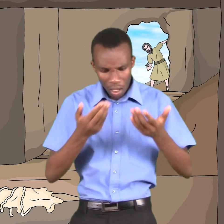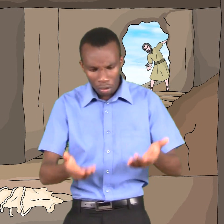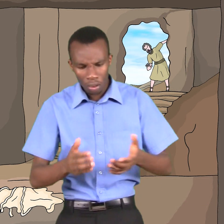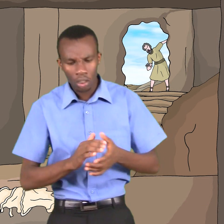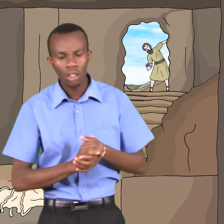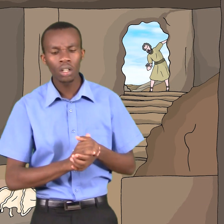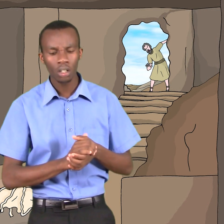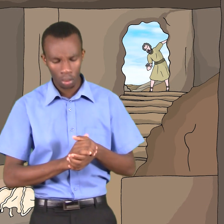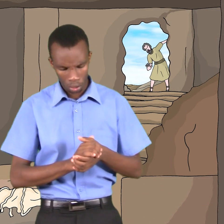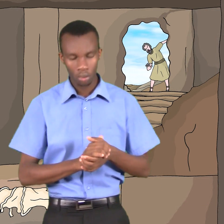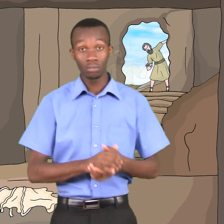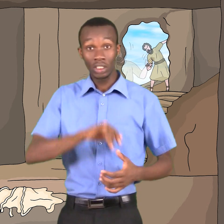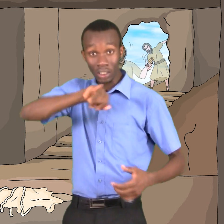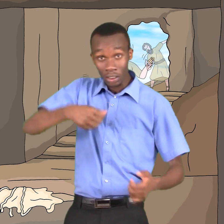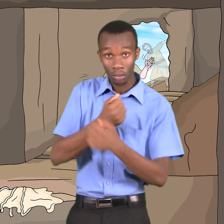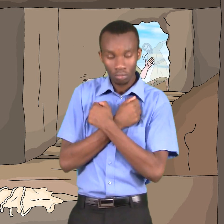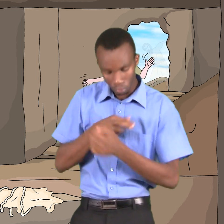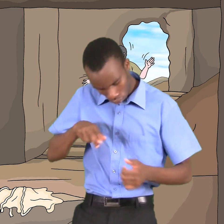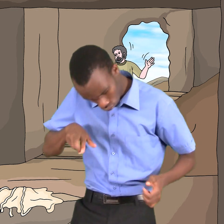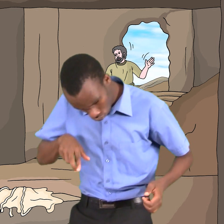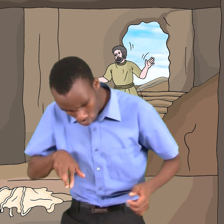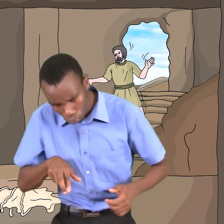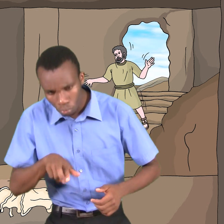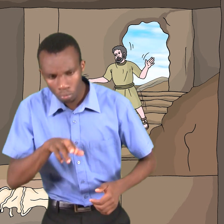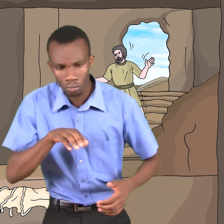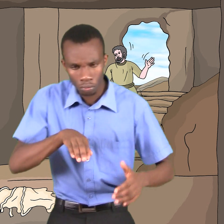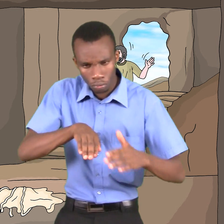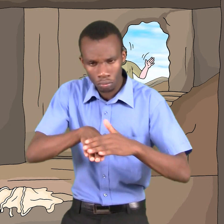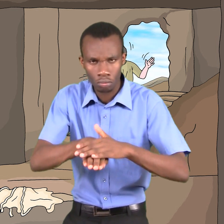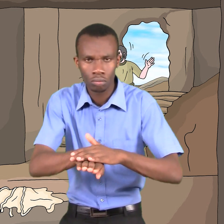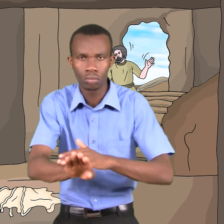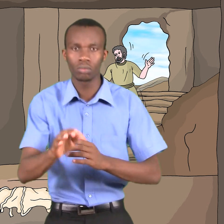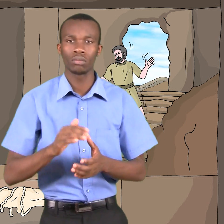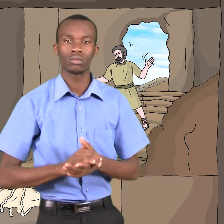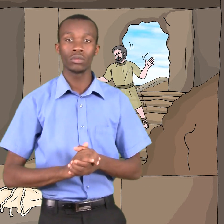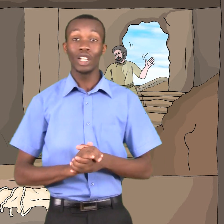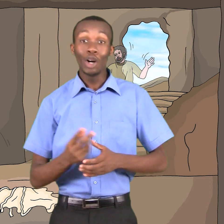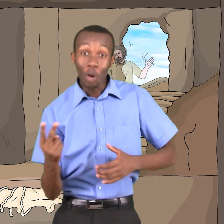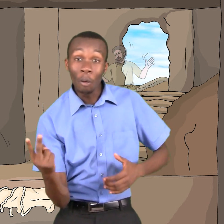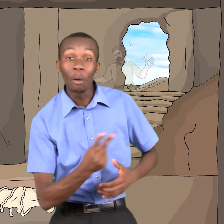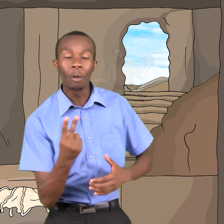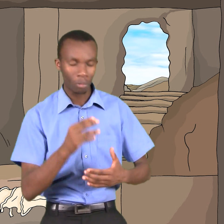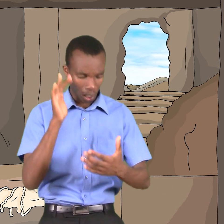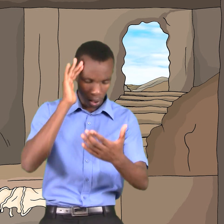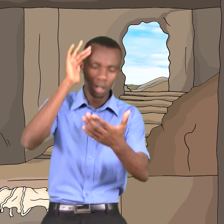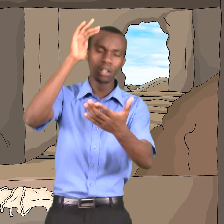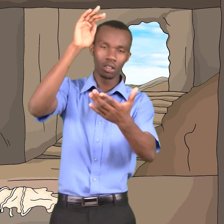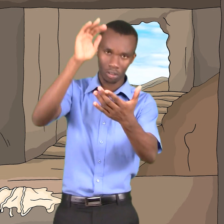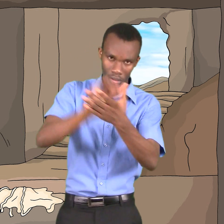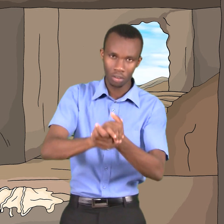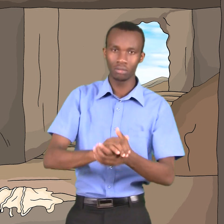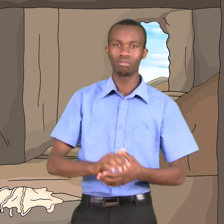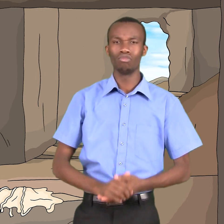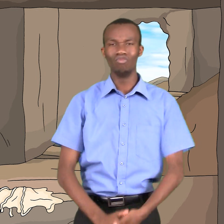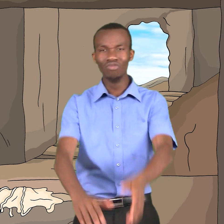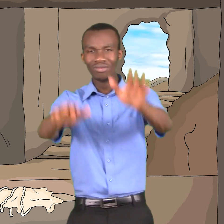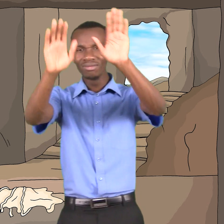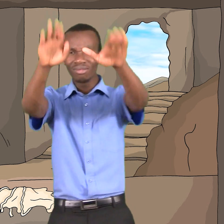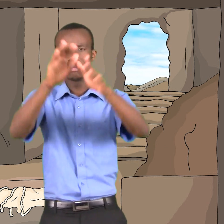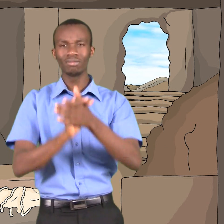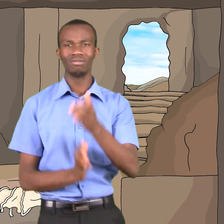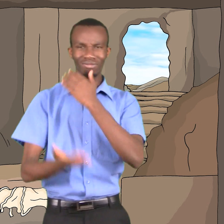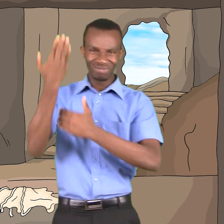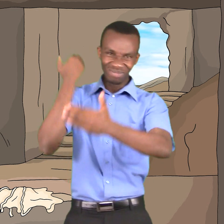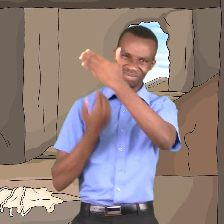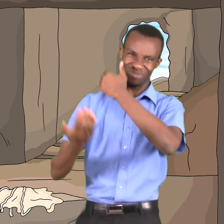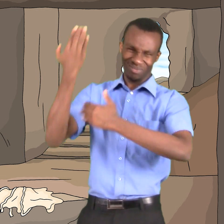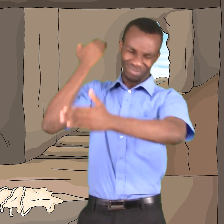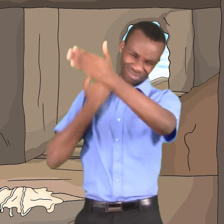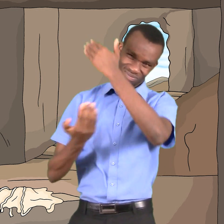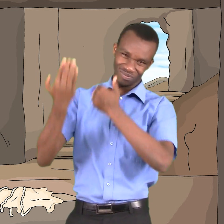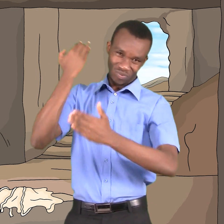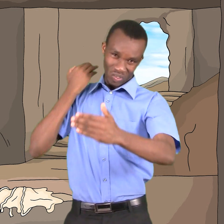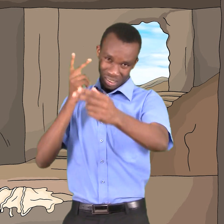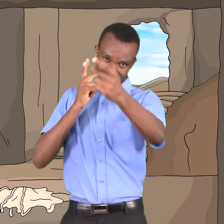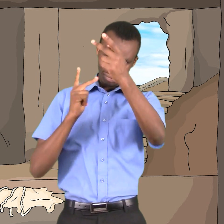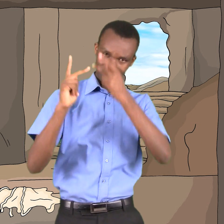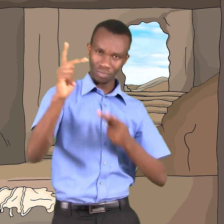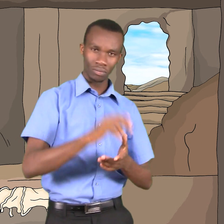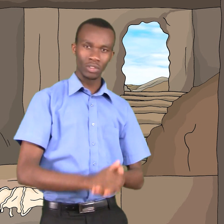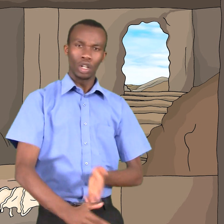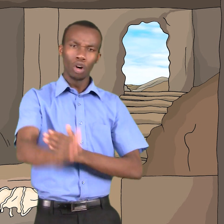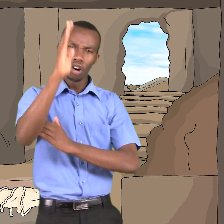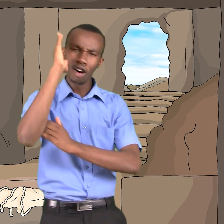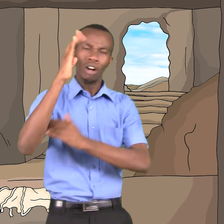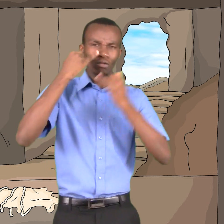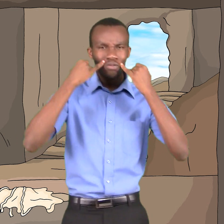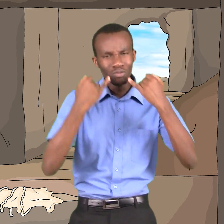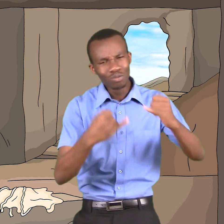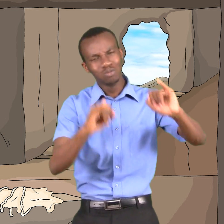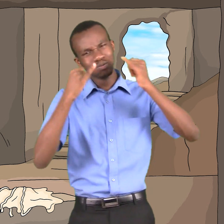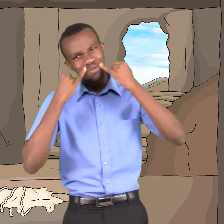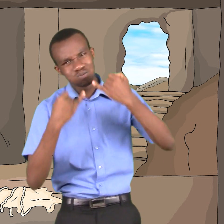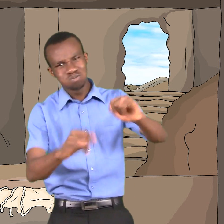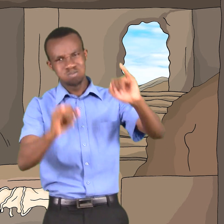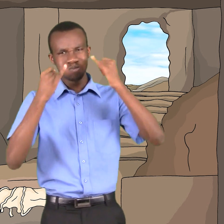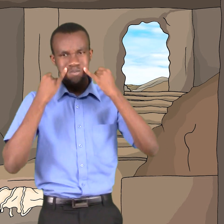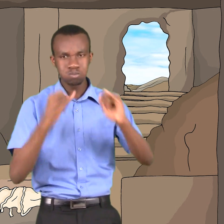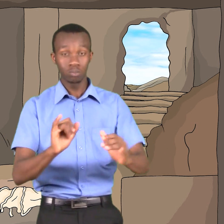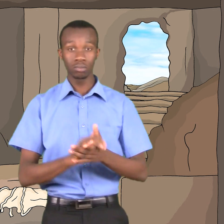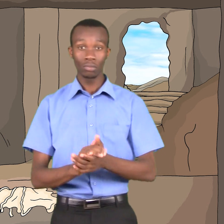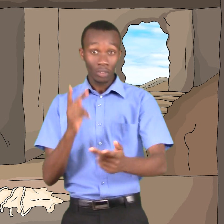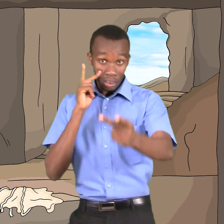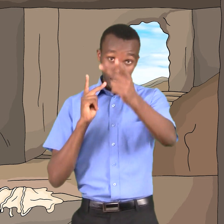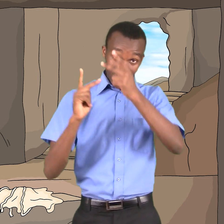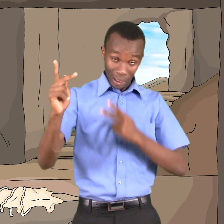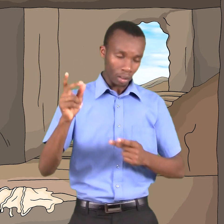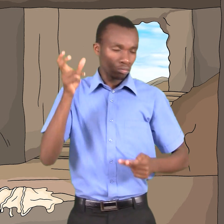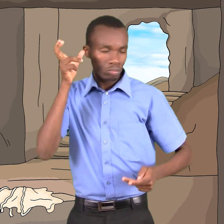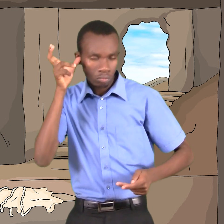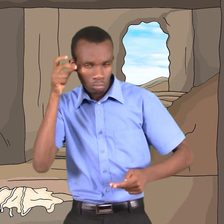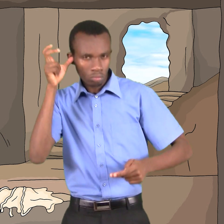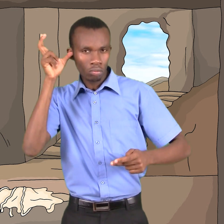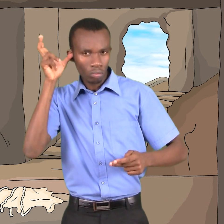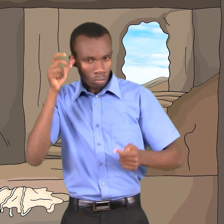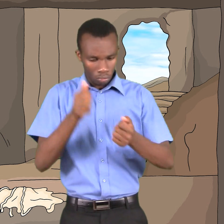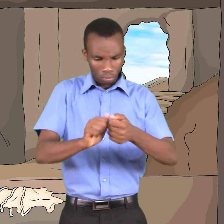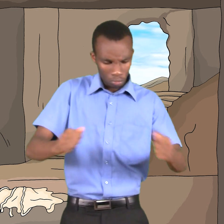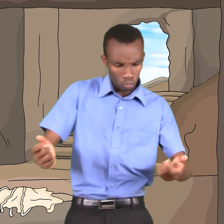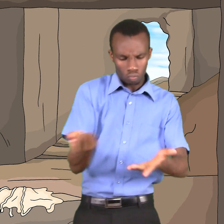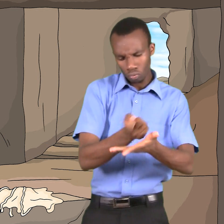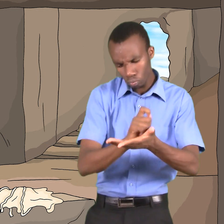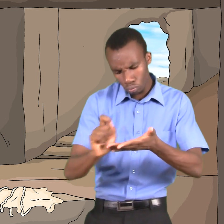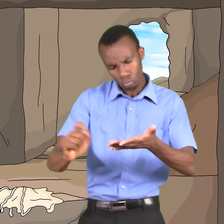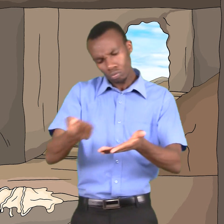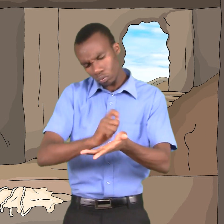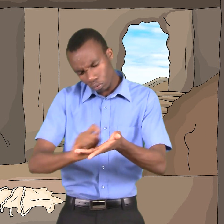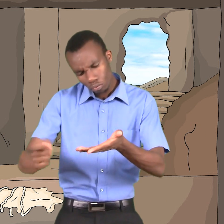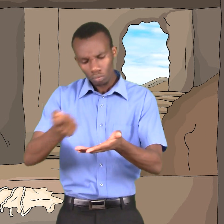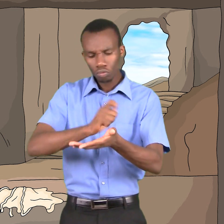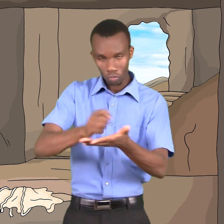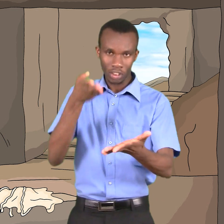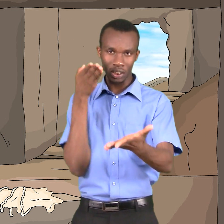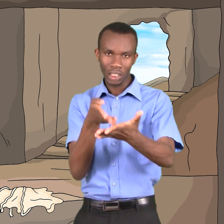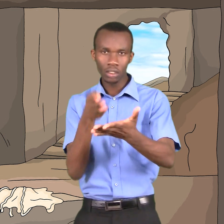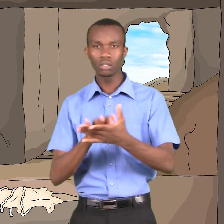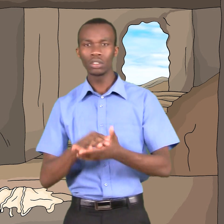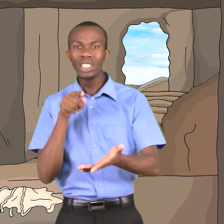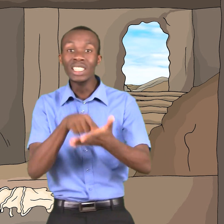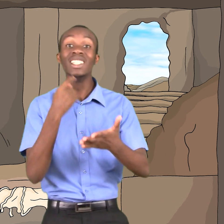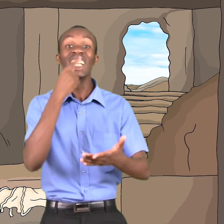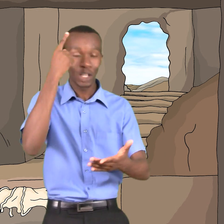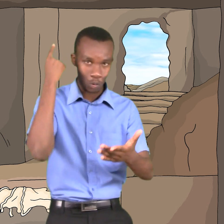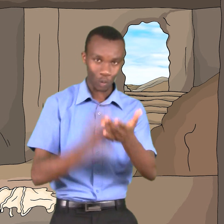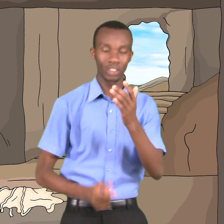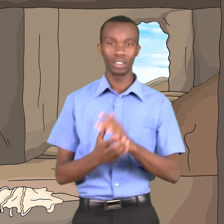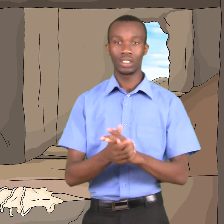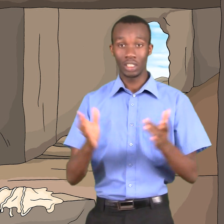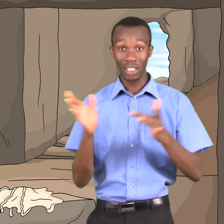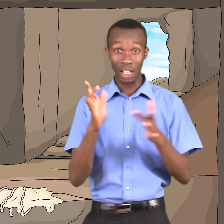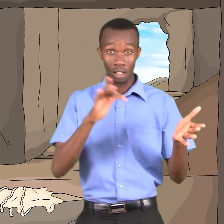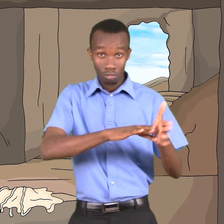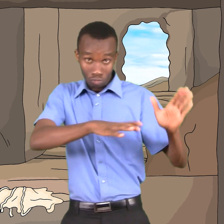Then the other disciple, who had reached the tomb first, also went in. And he saw and believed.